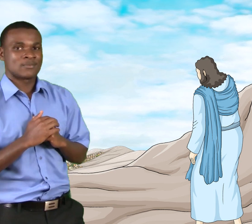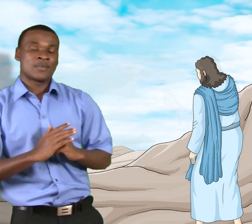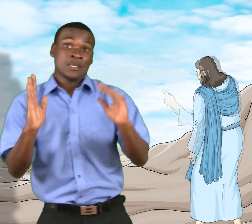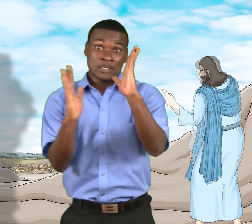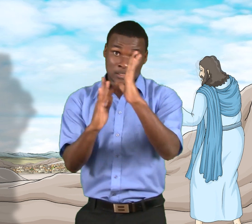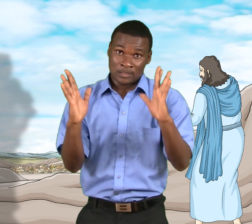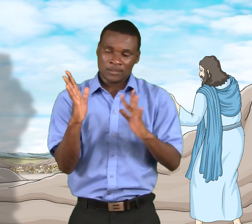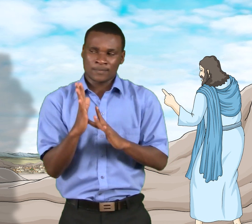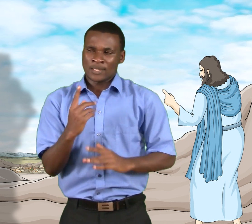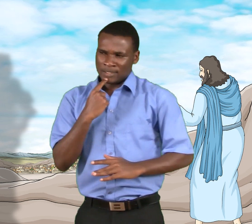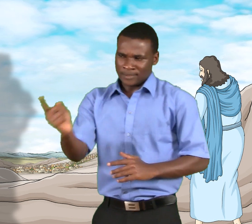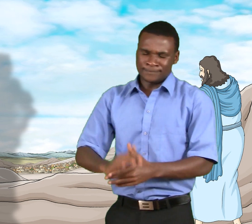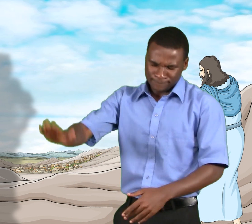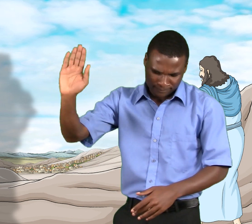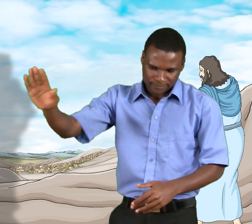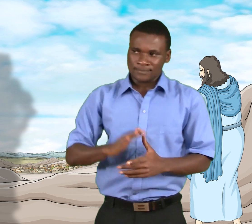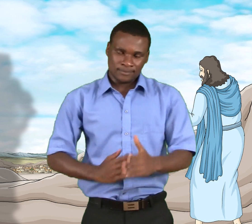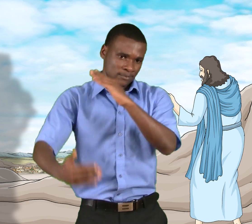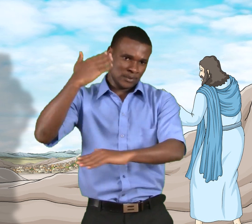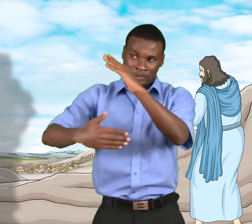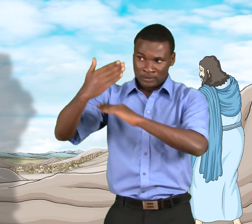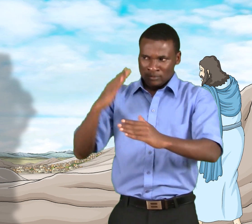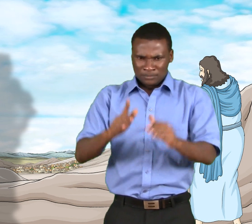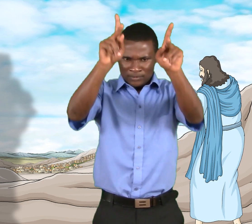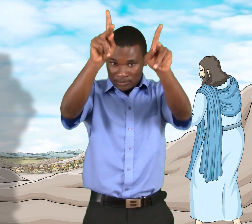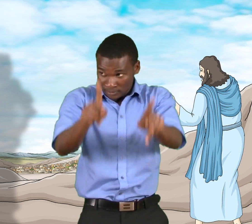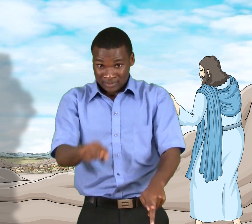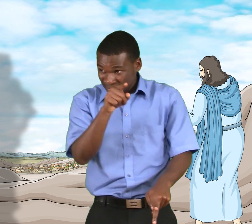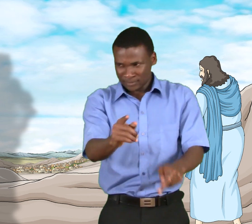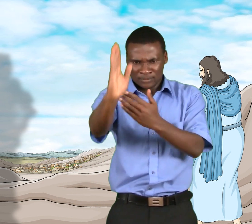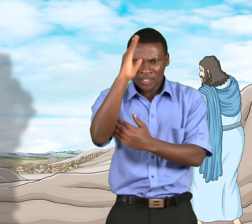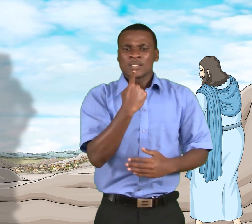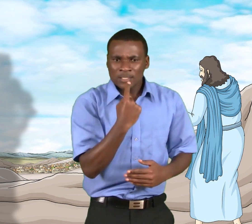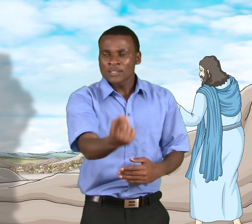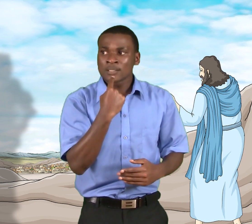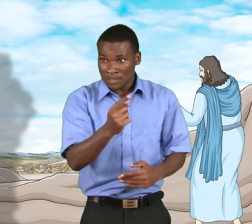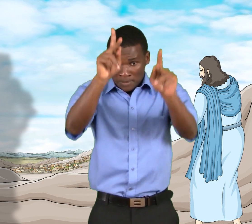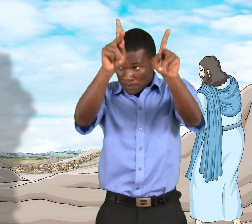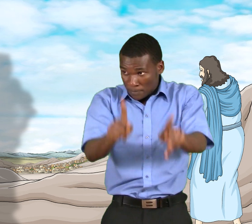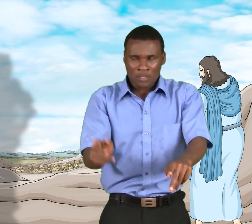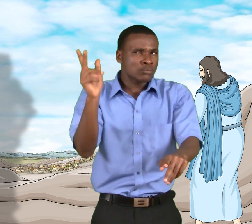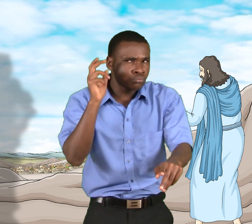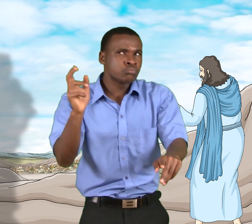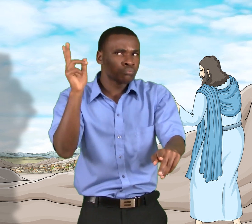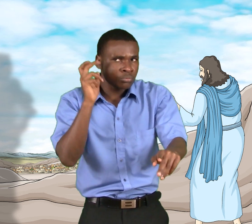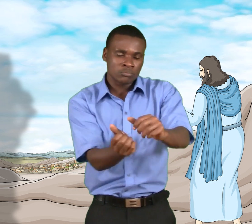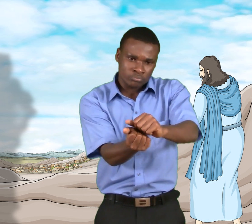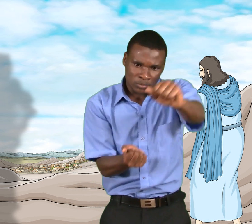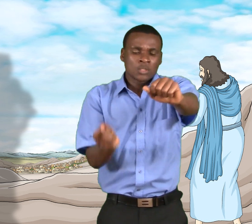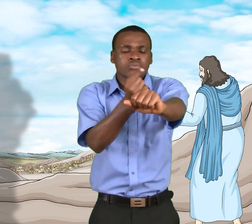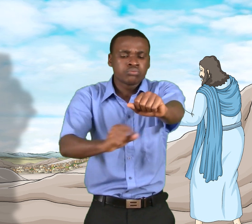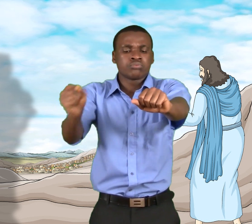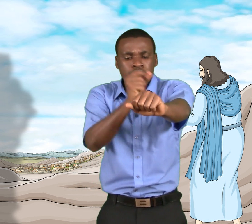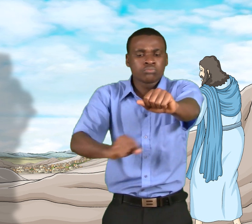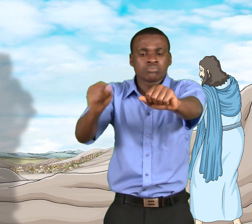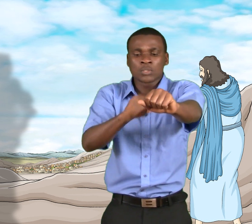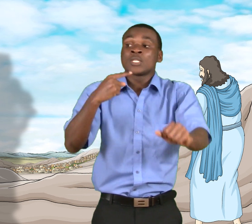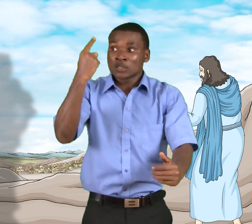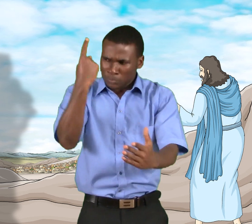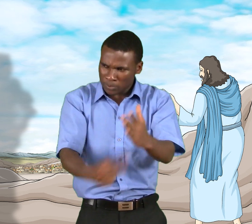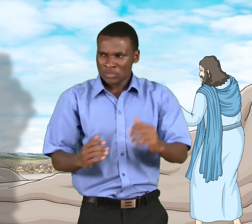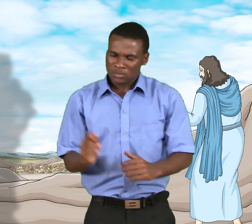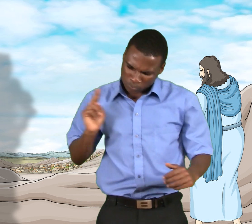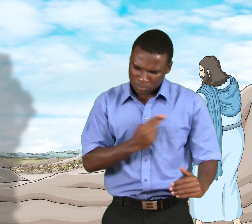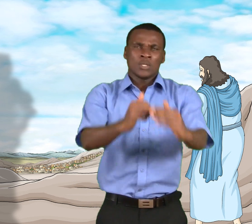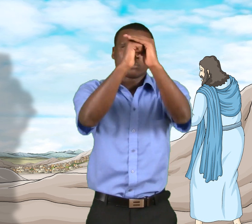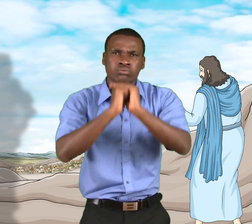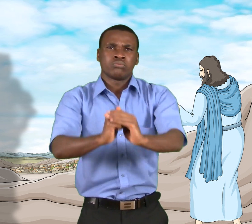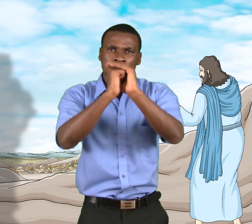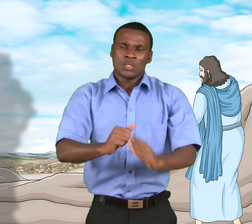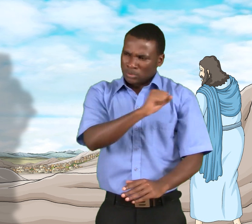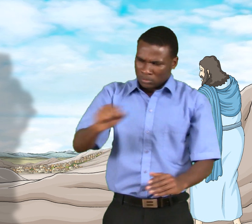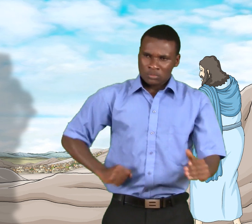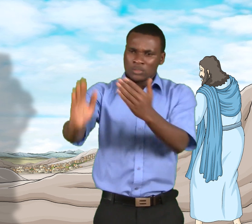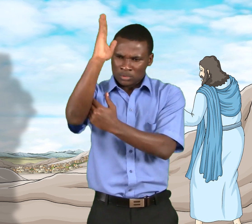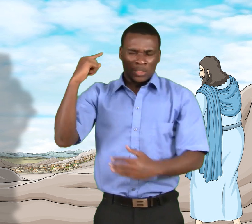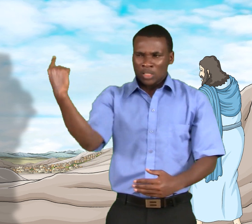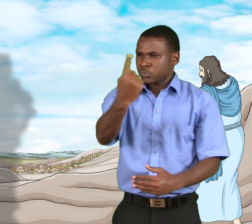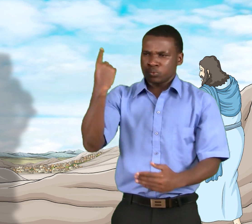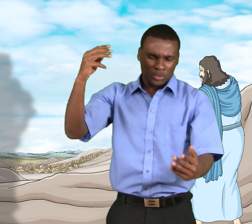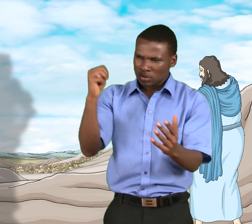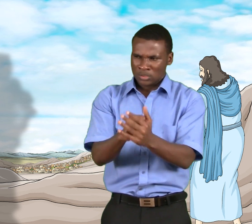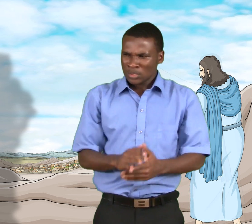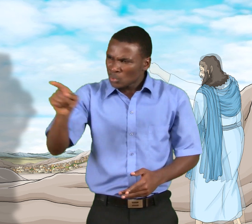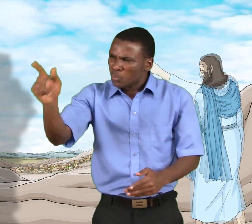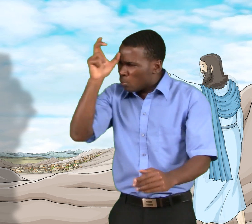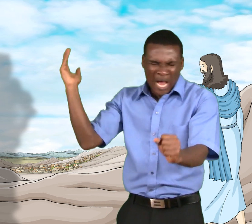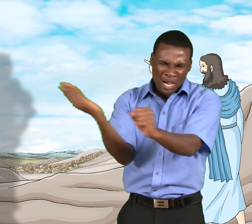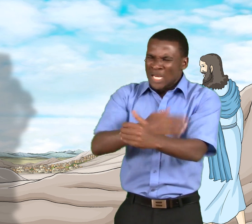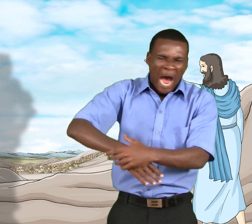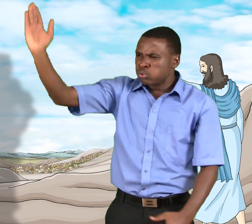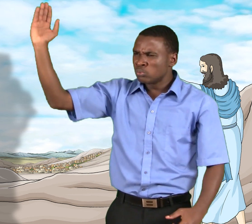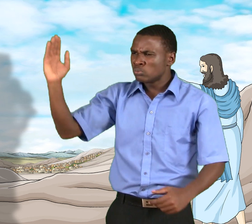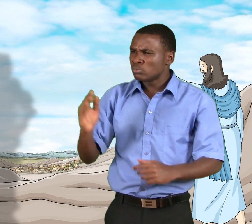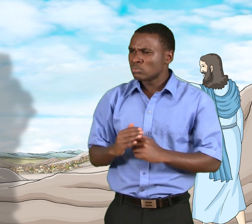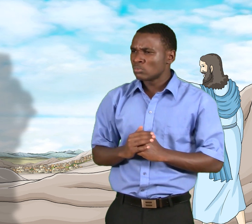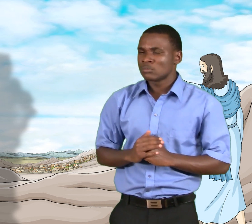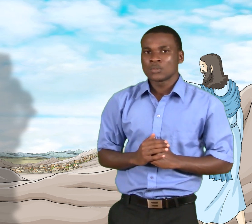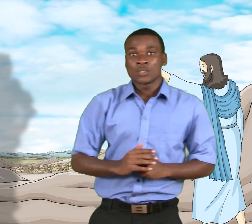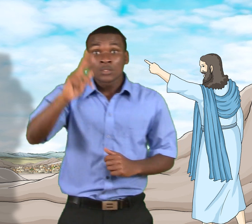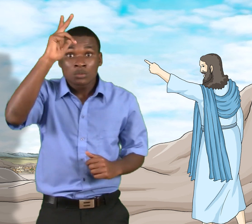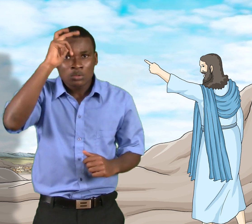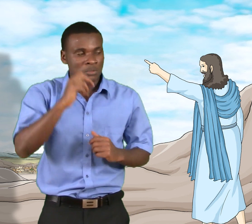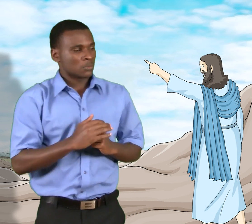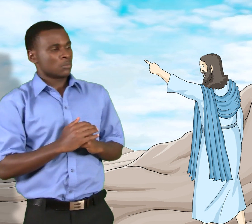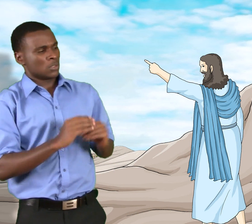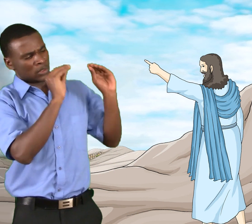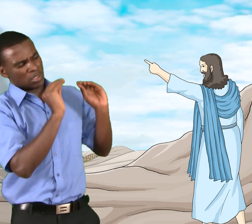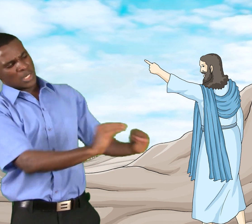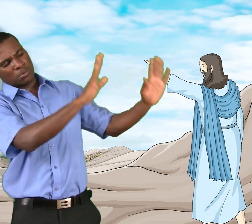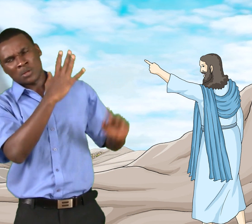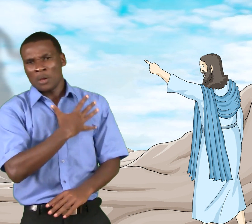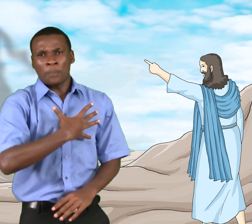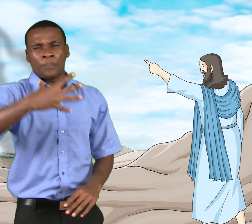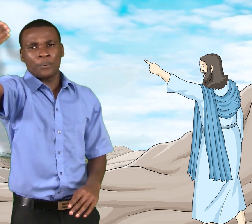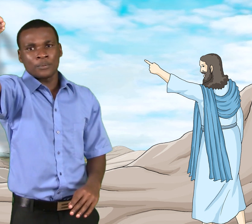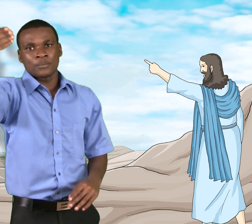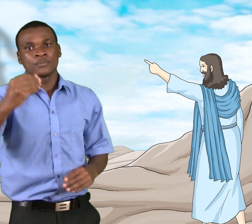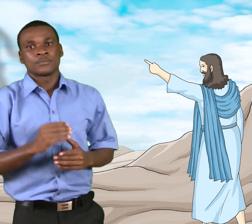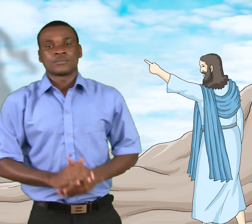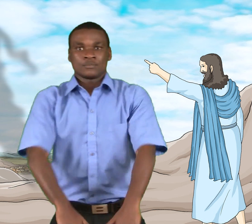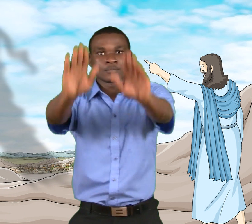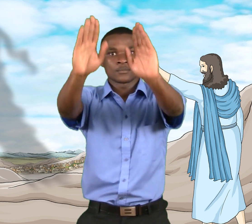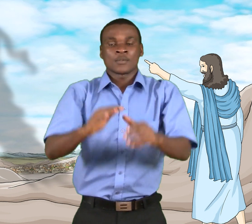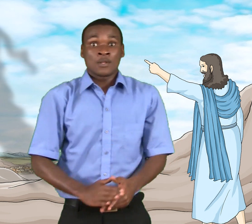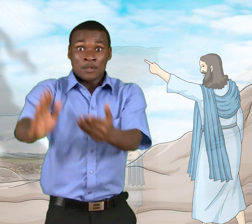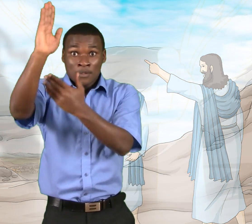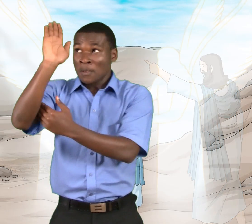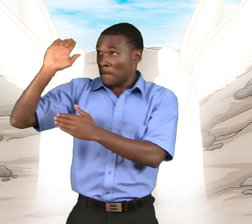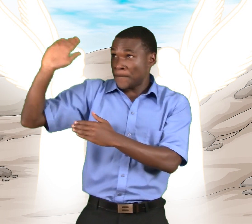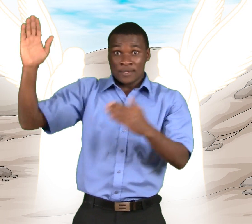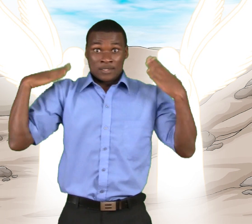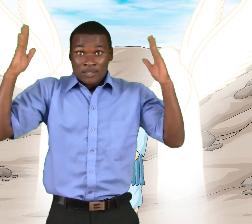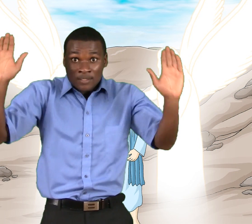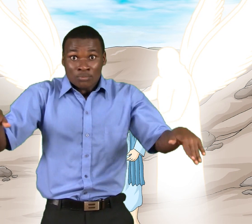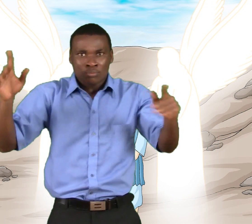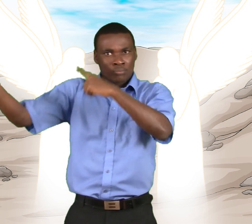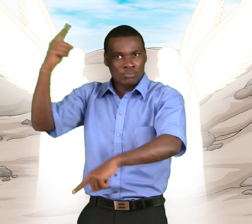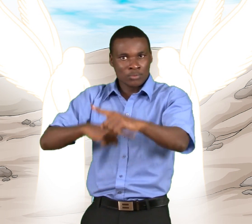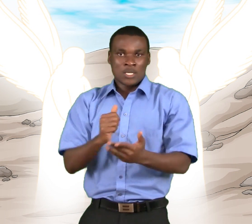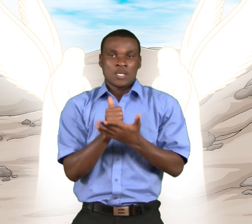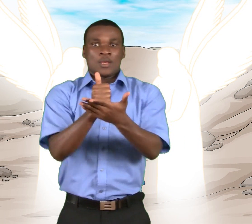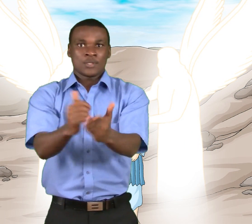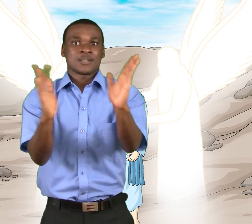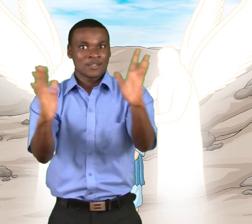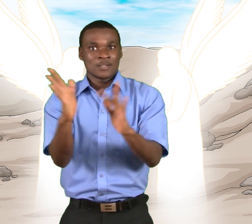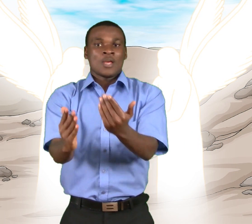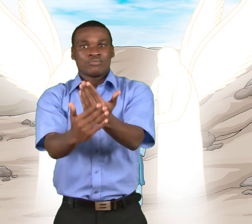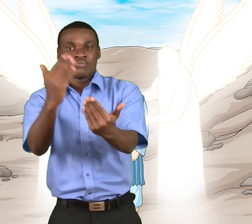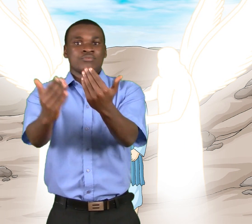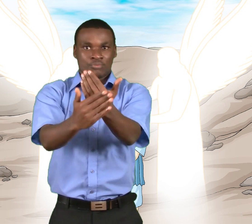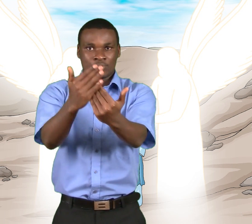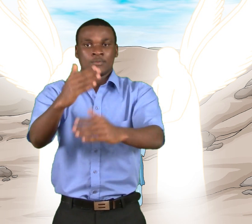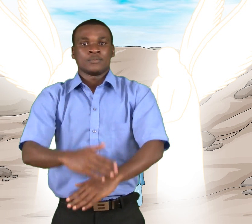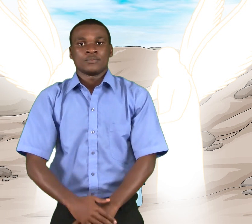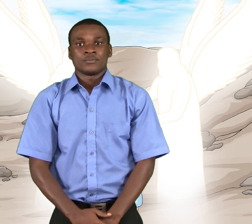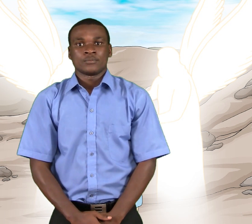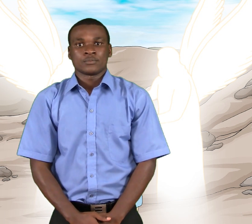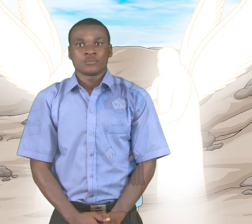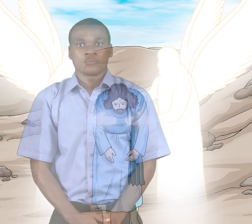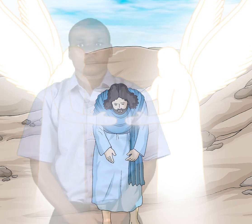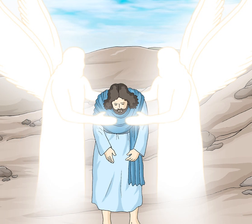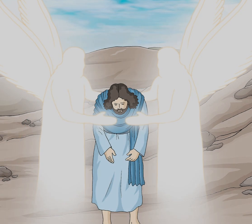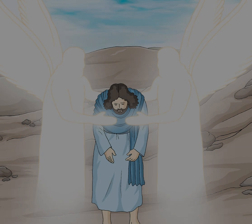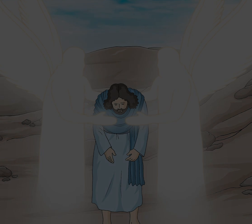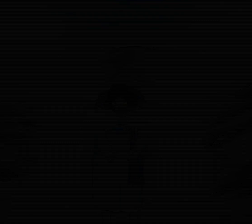“For it is written: ‘Worship the Lord your God and serve Him only.’” Then the devil left Him, and angels came and ministered to Him.